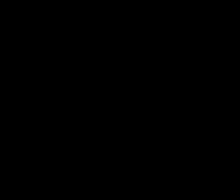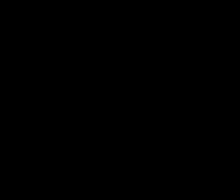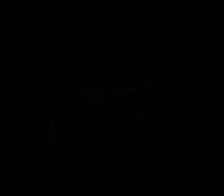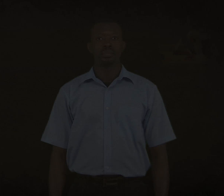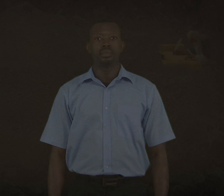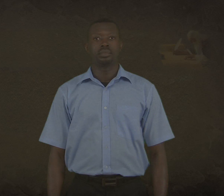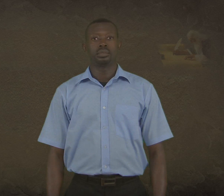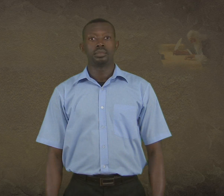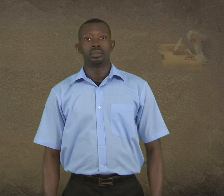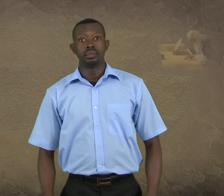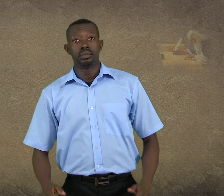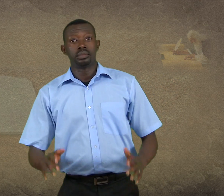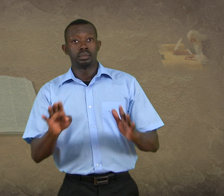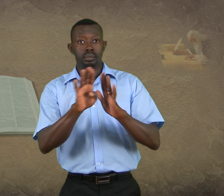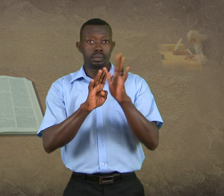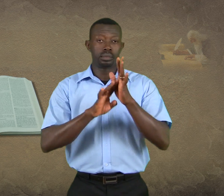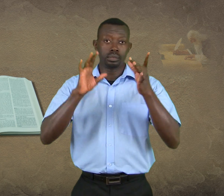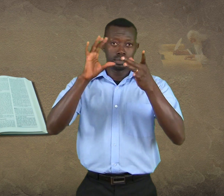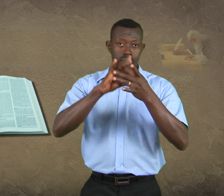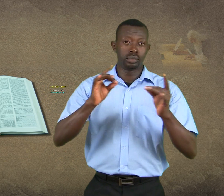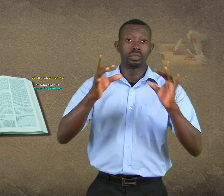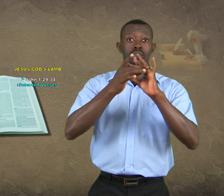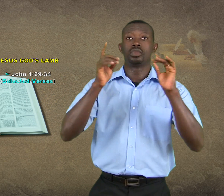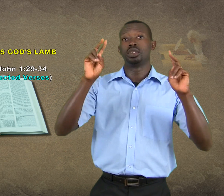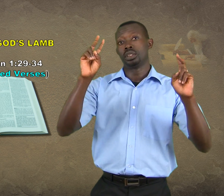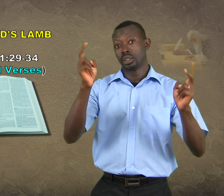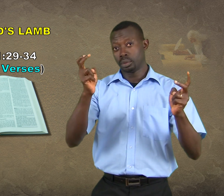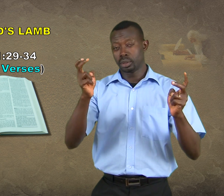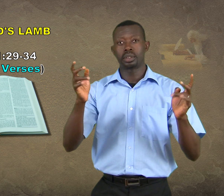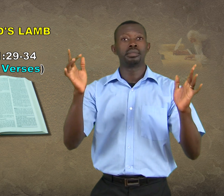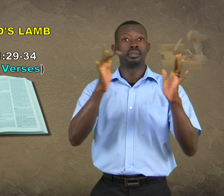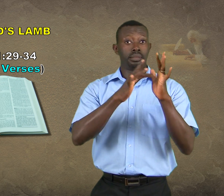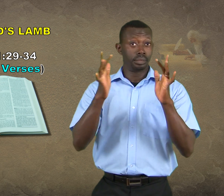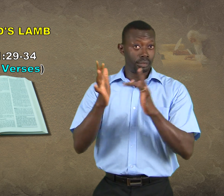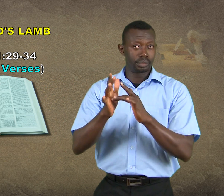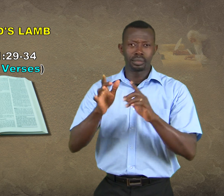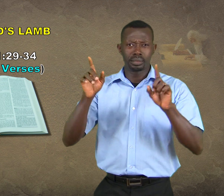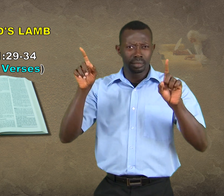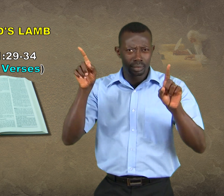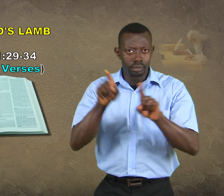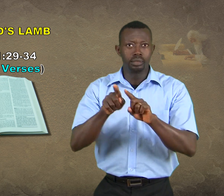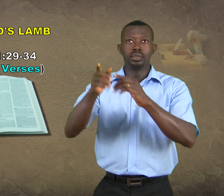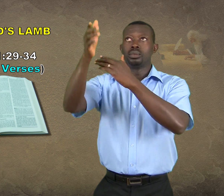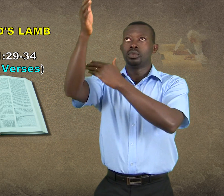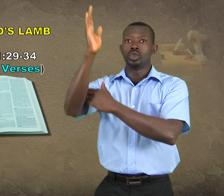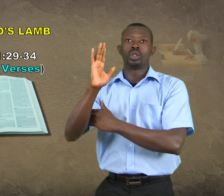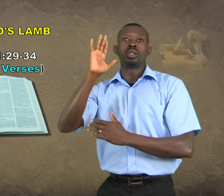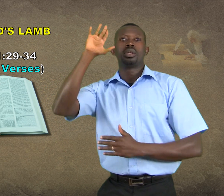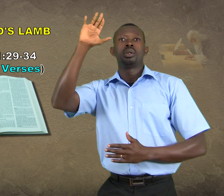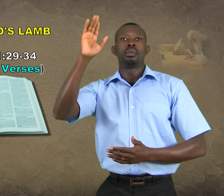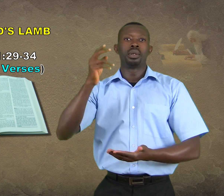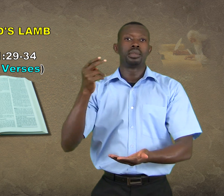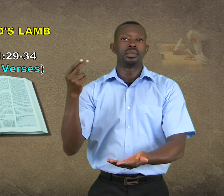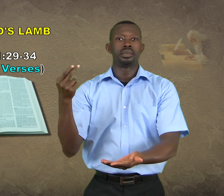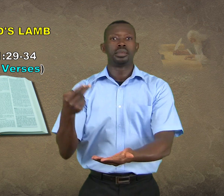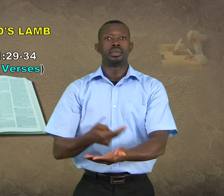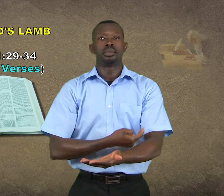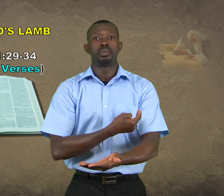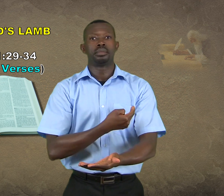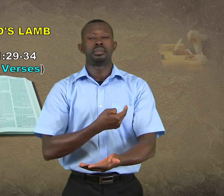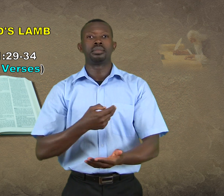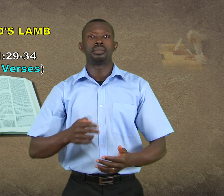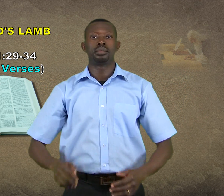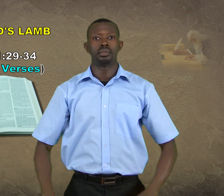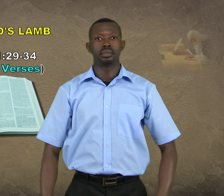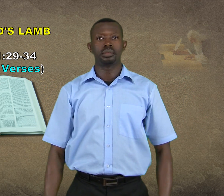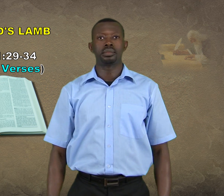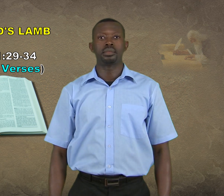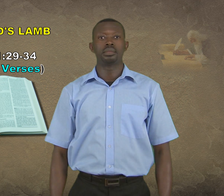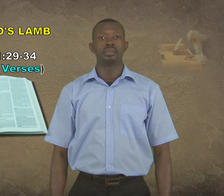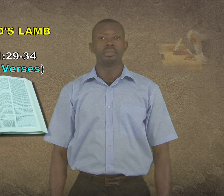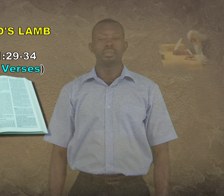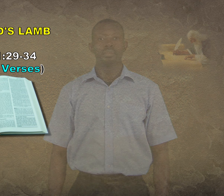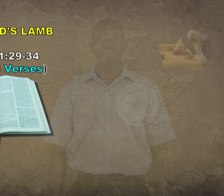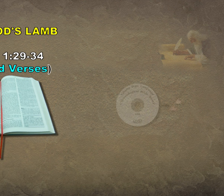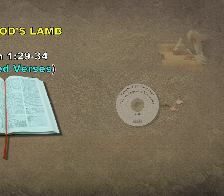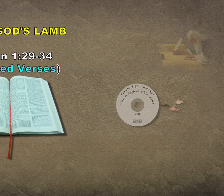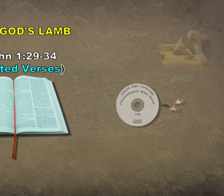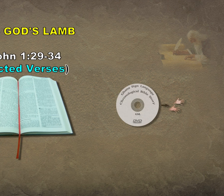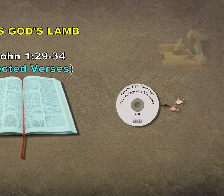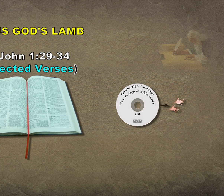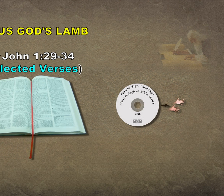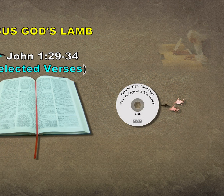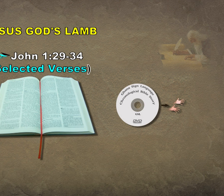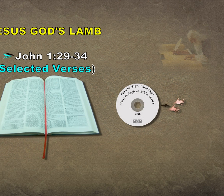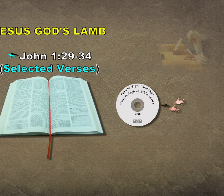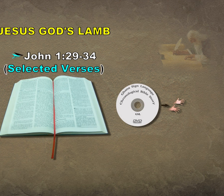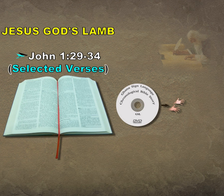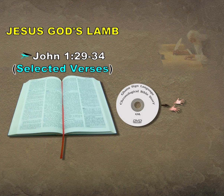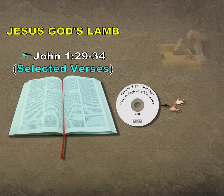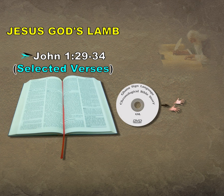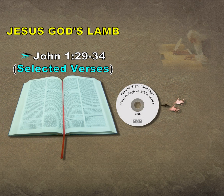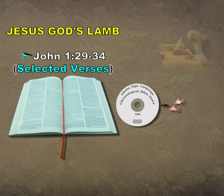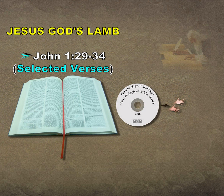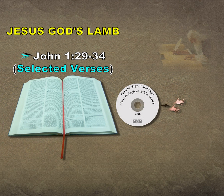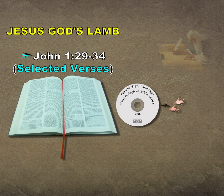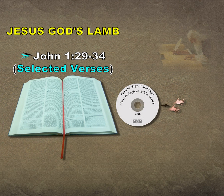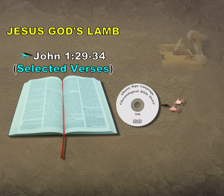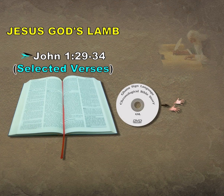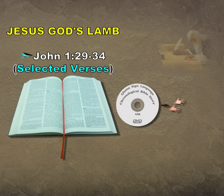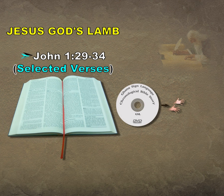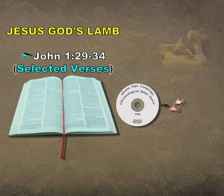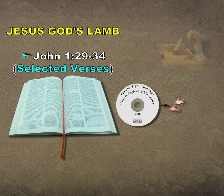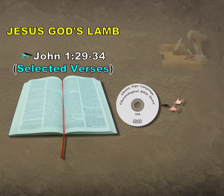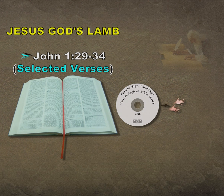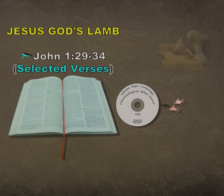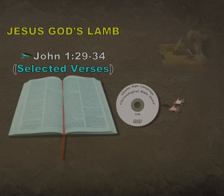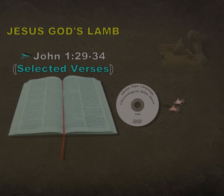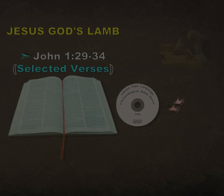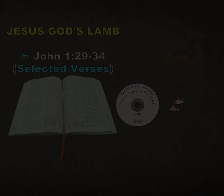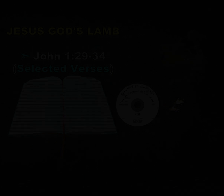Jesus - God's lamb